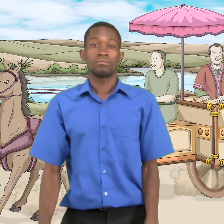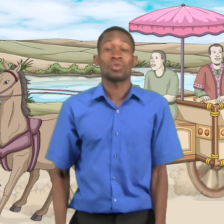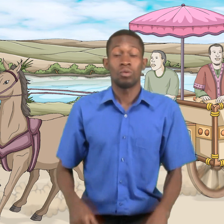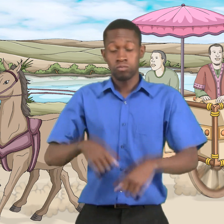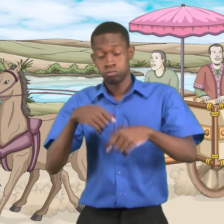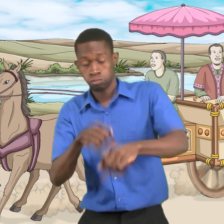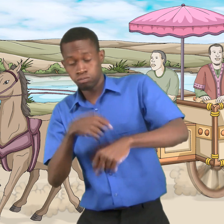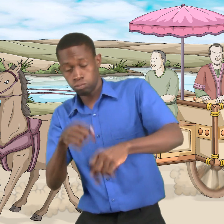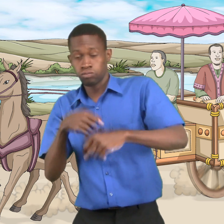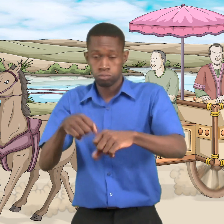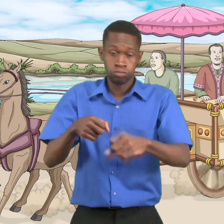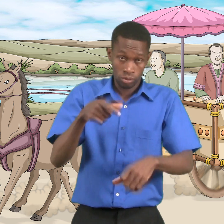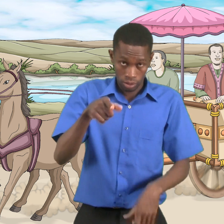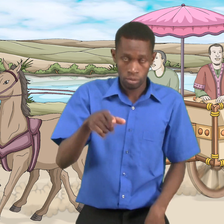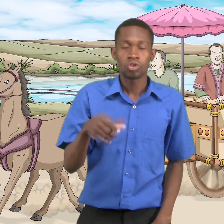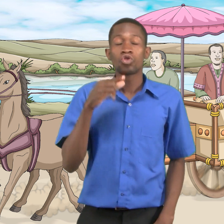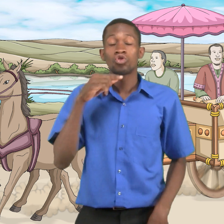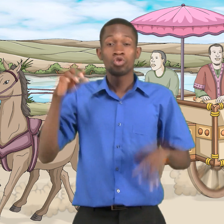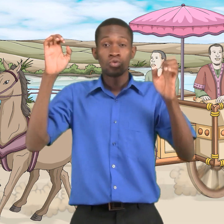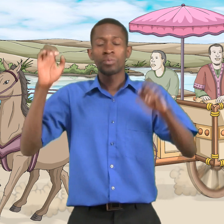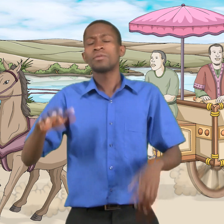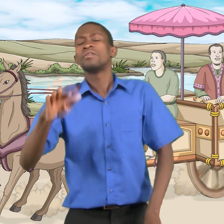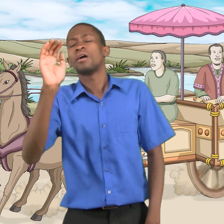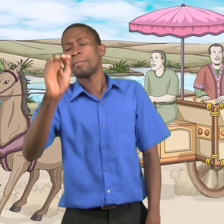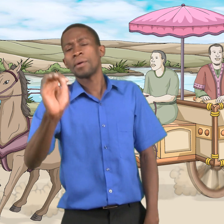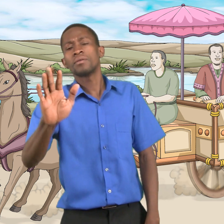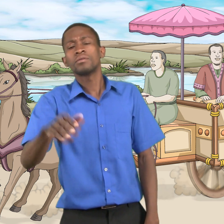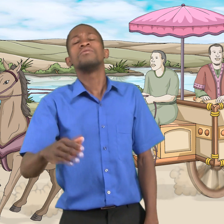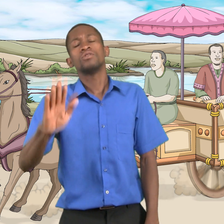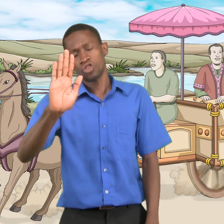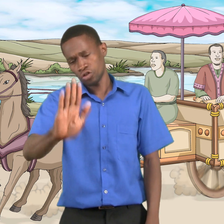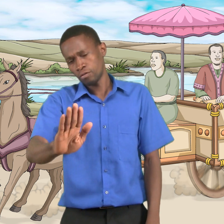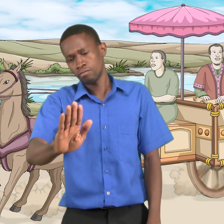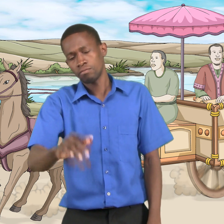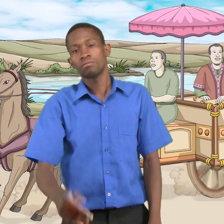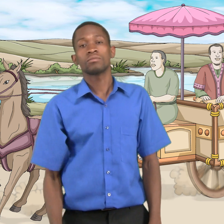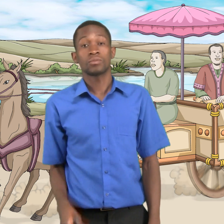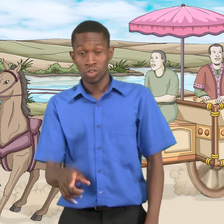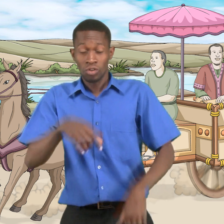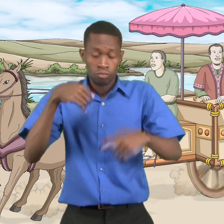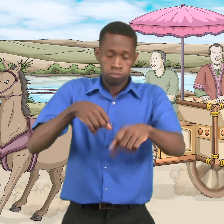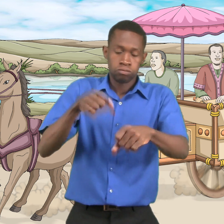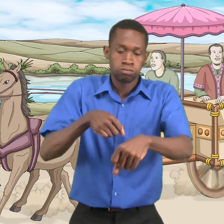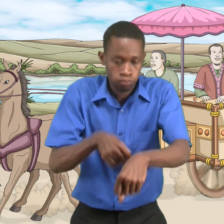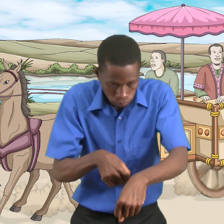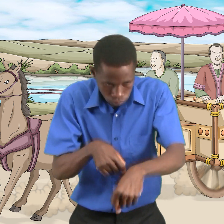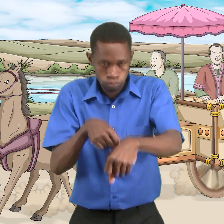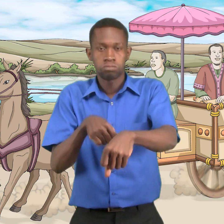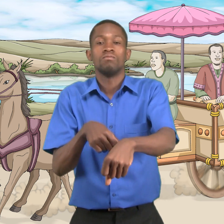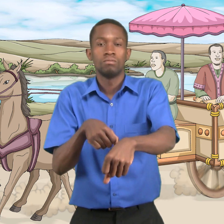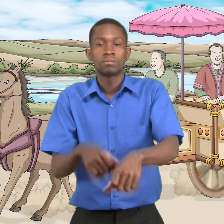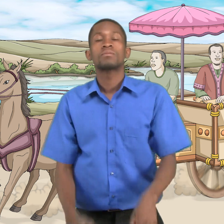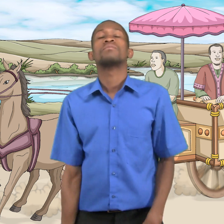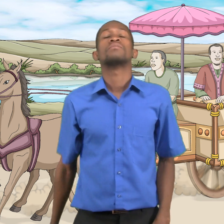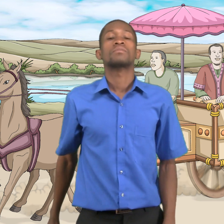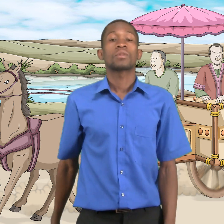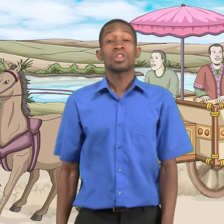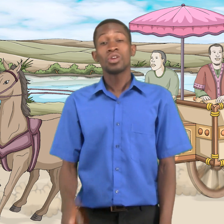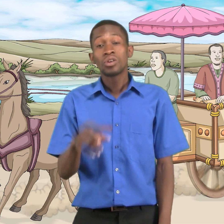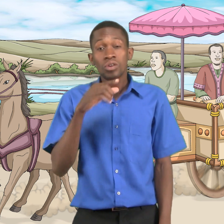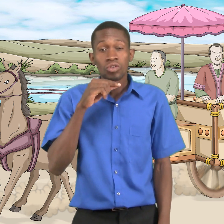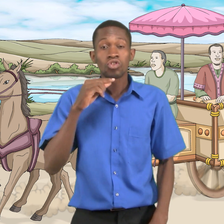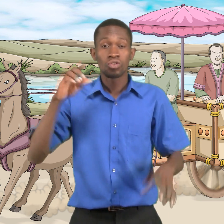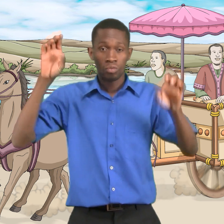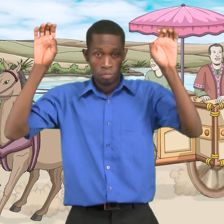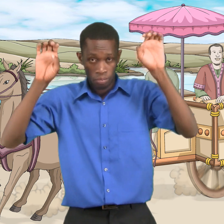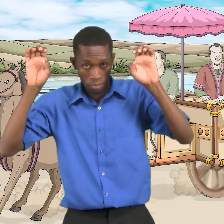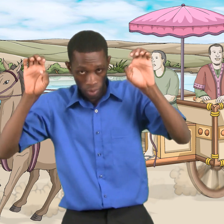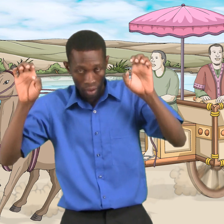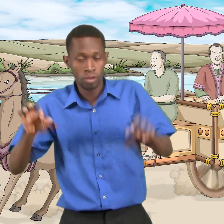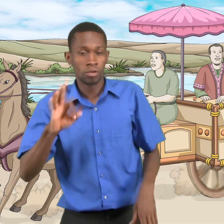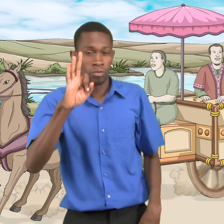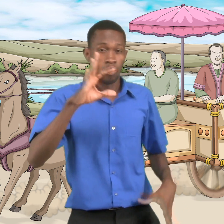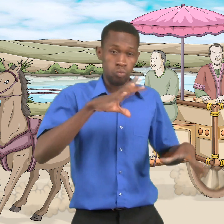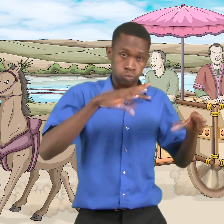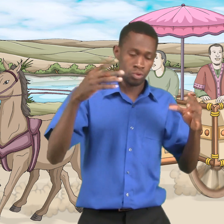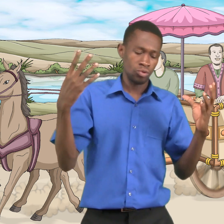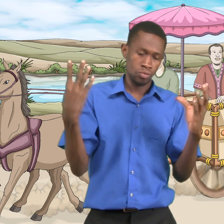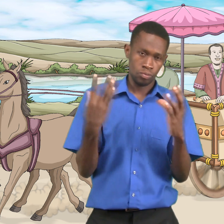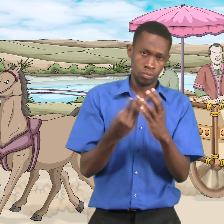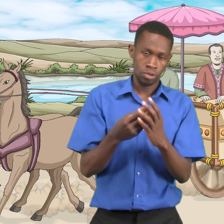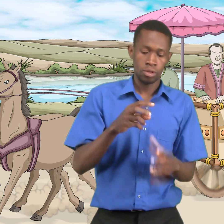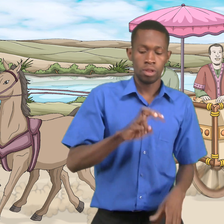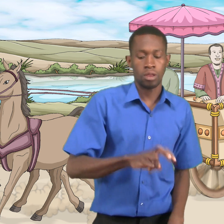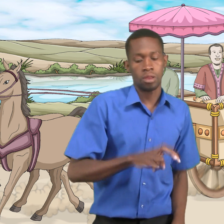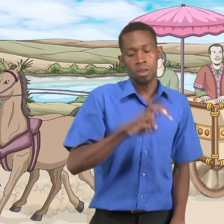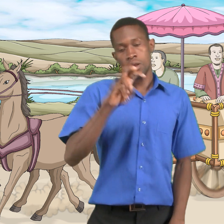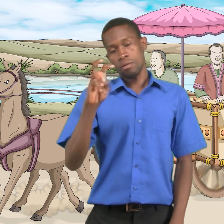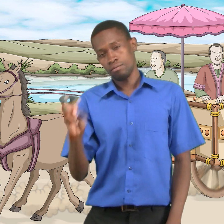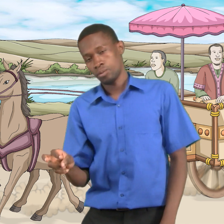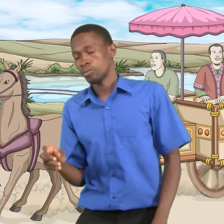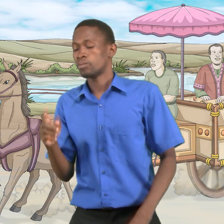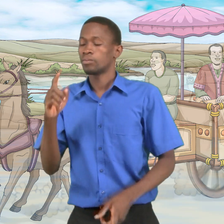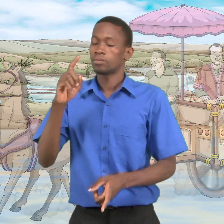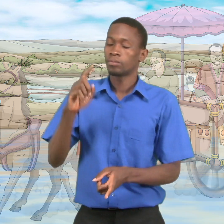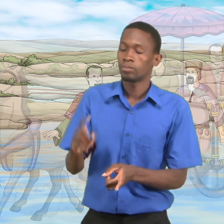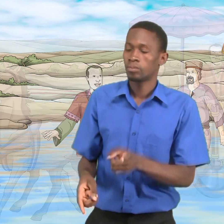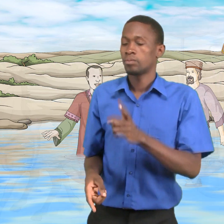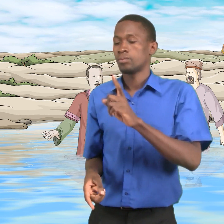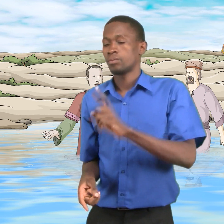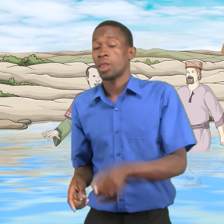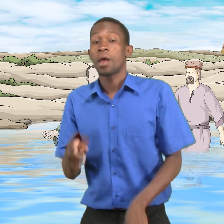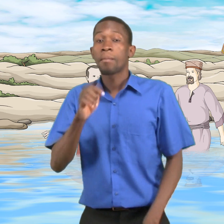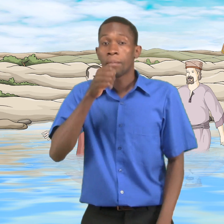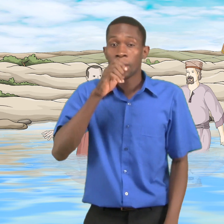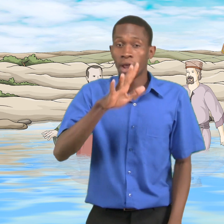And he gave orders to stop the chariot.